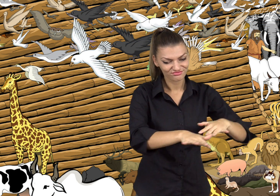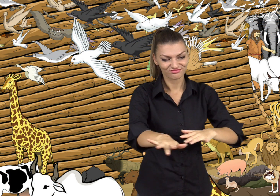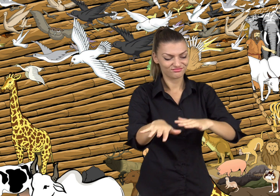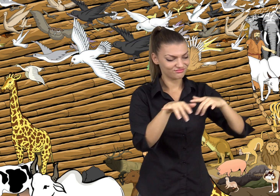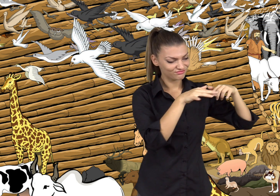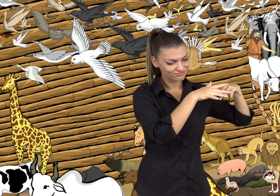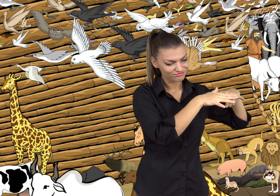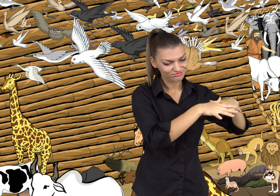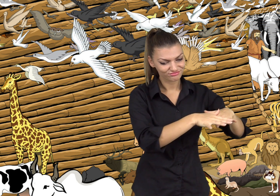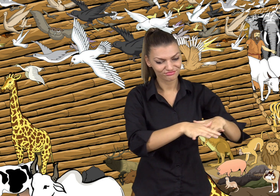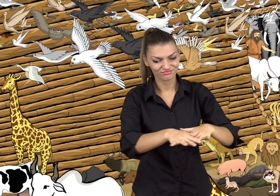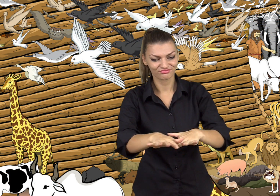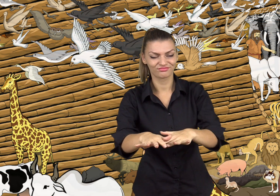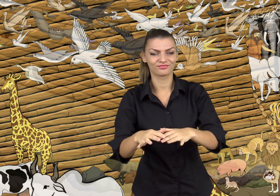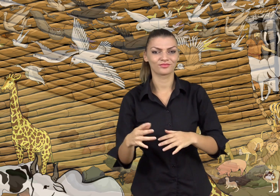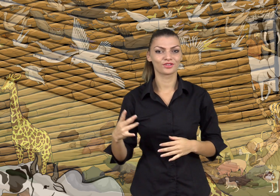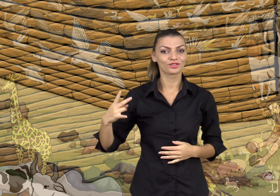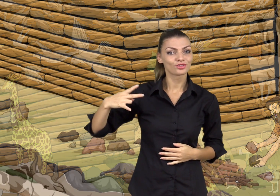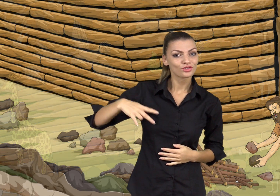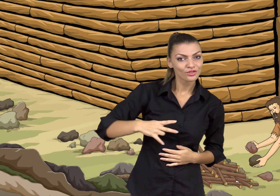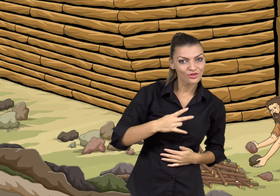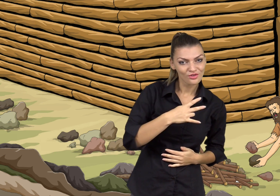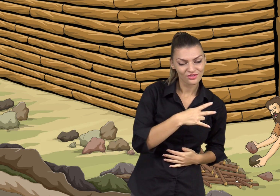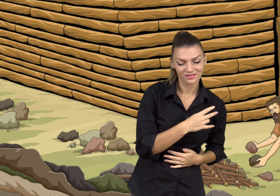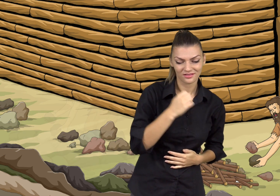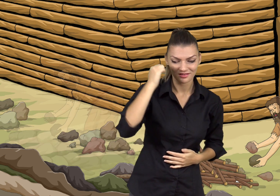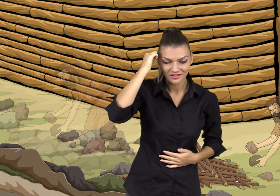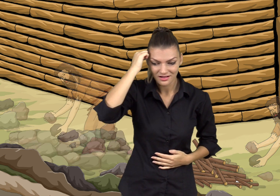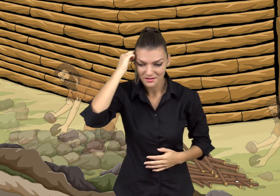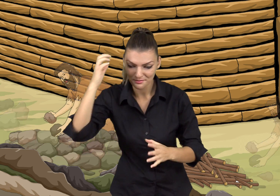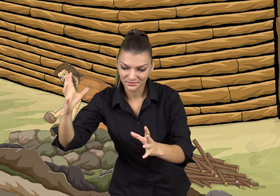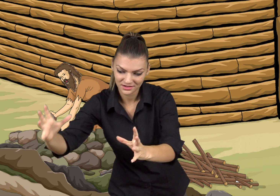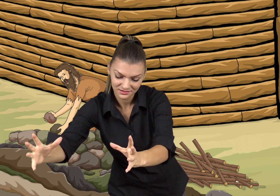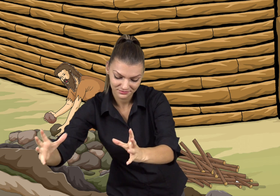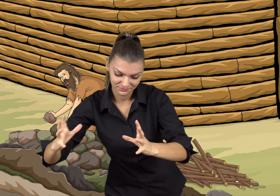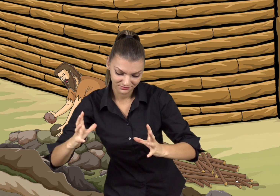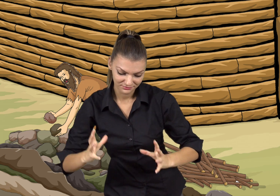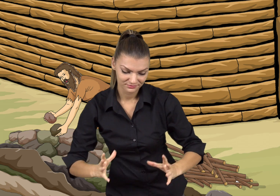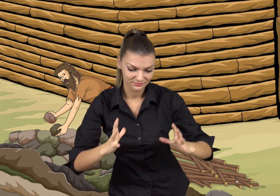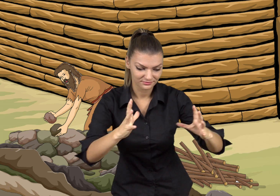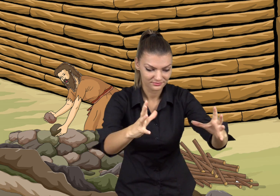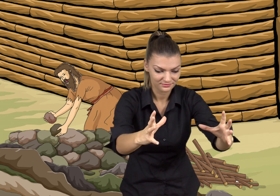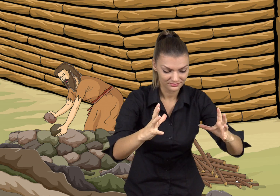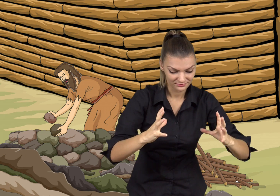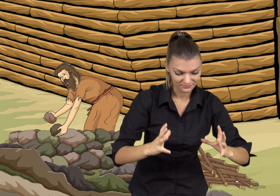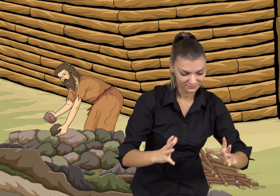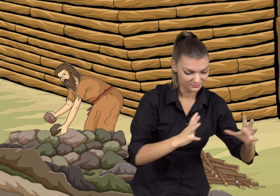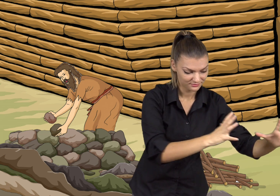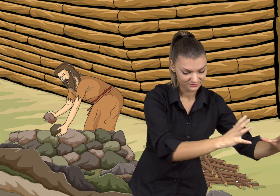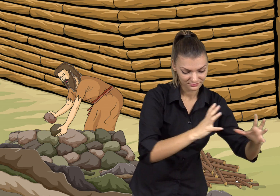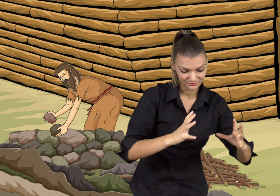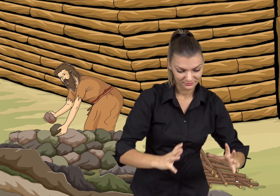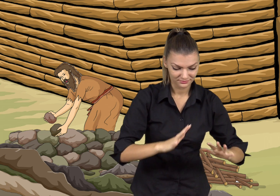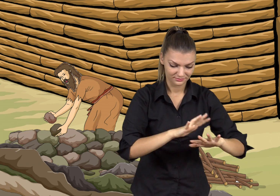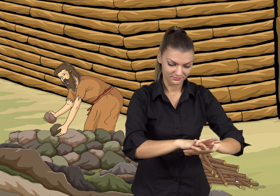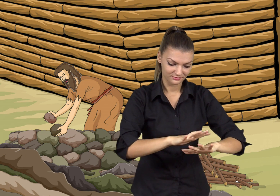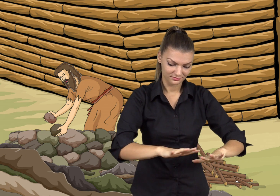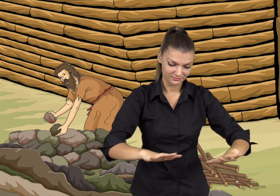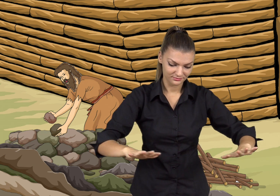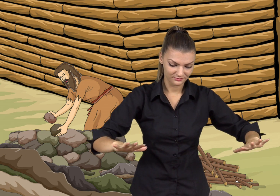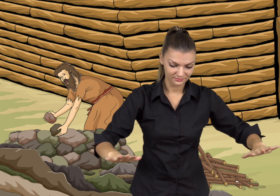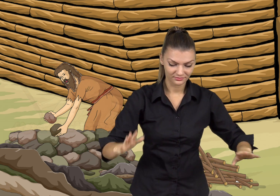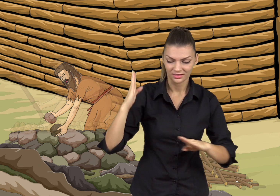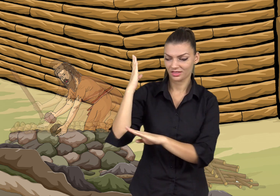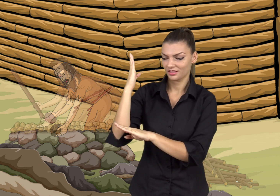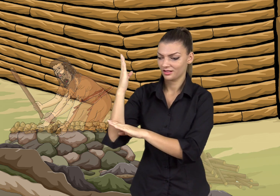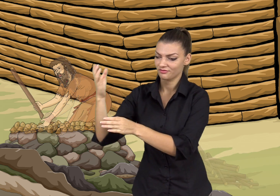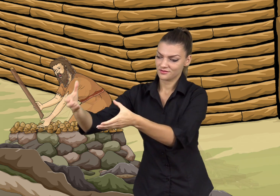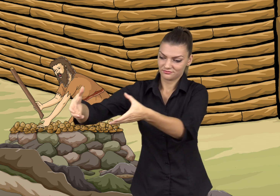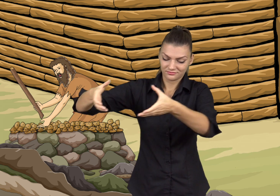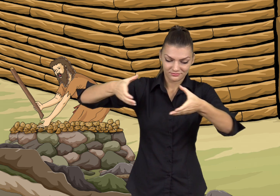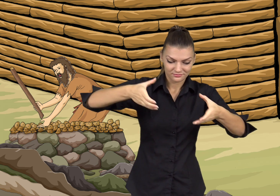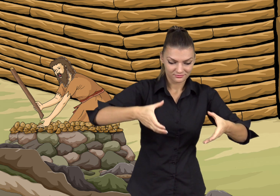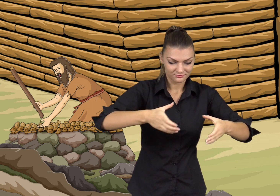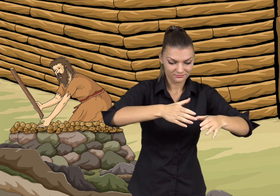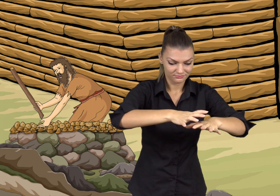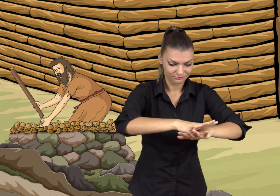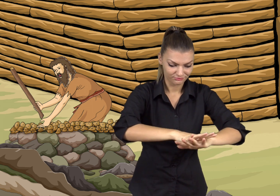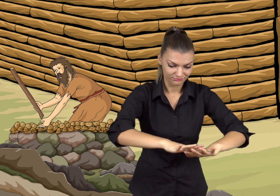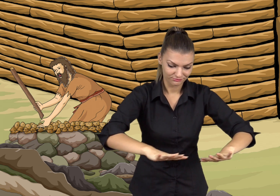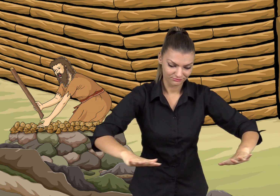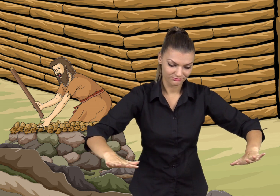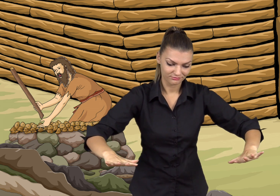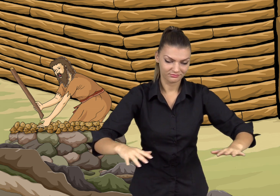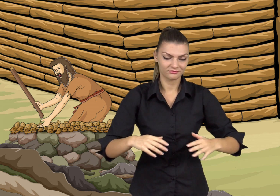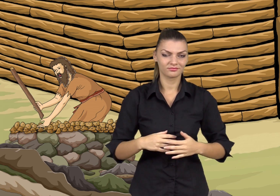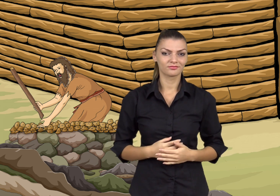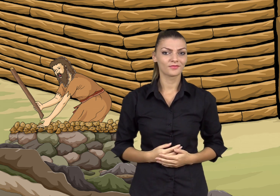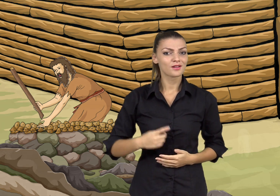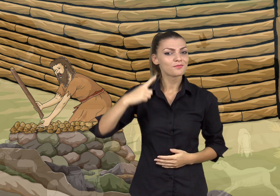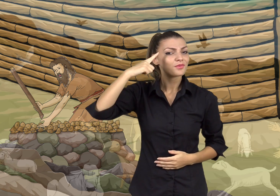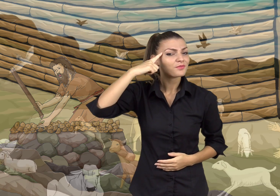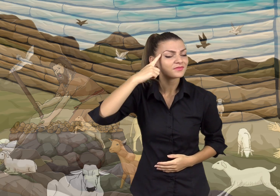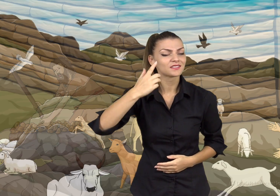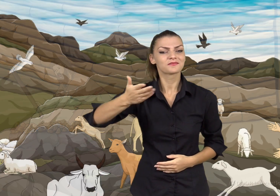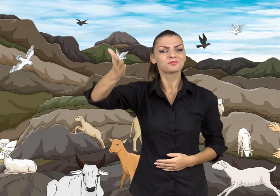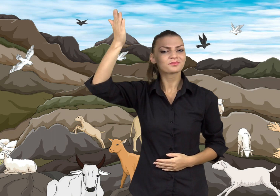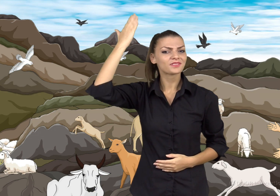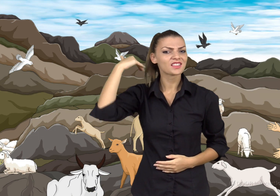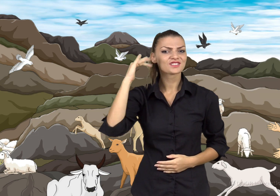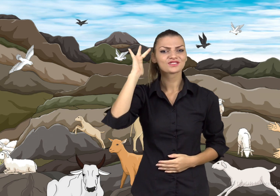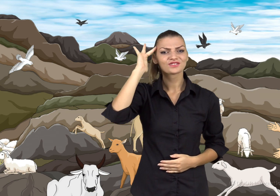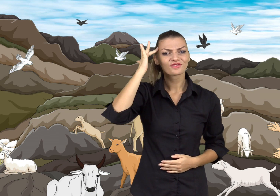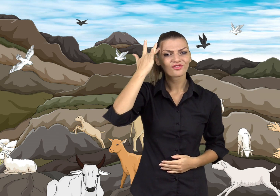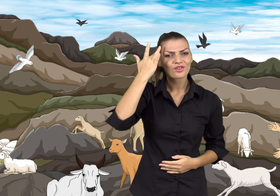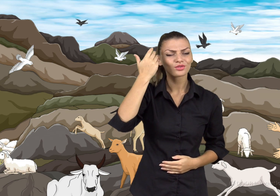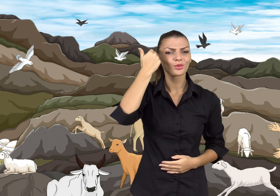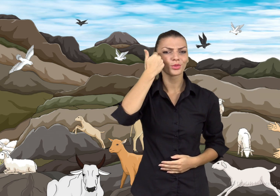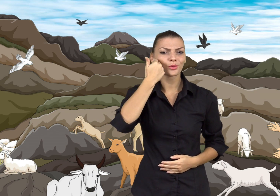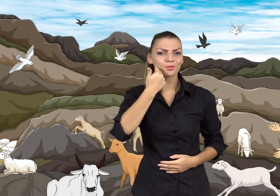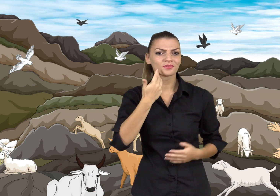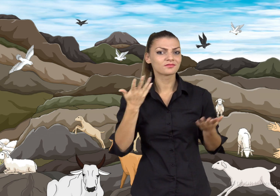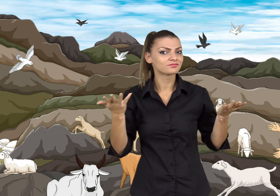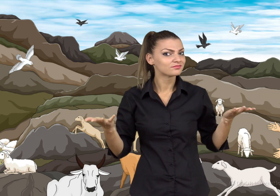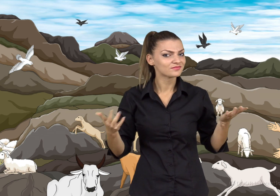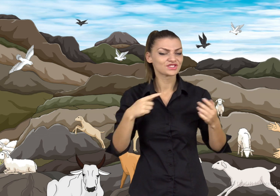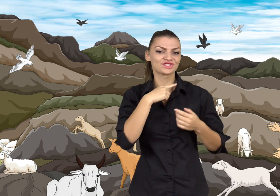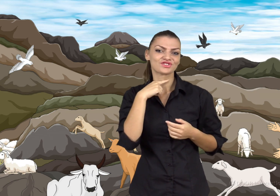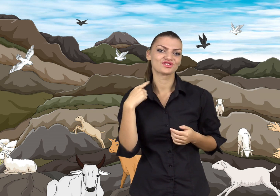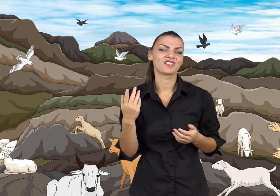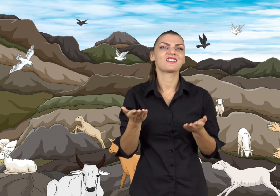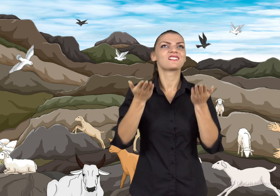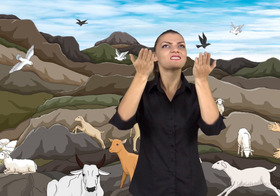Then Noah built an altar to the LORD.